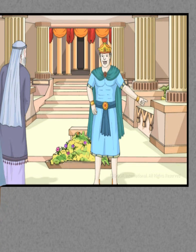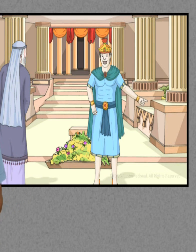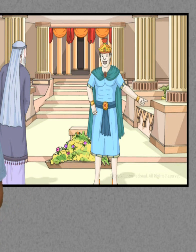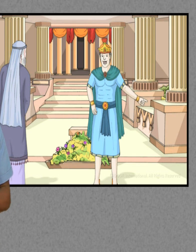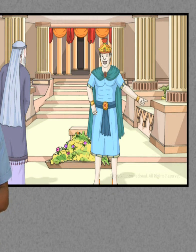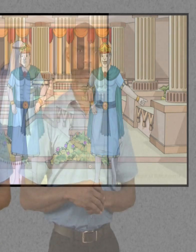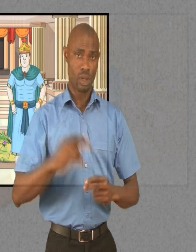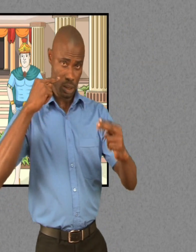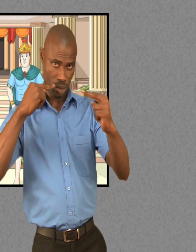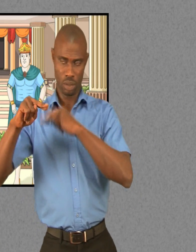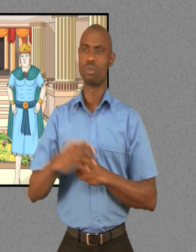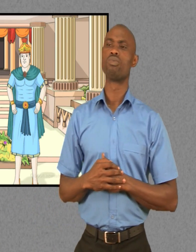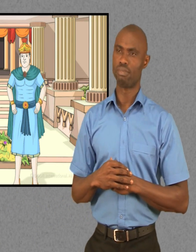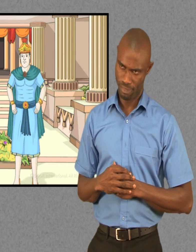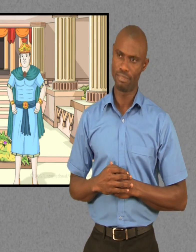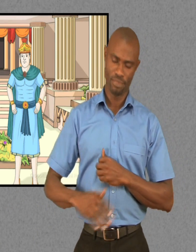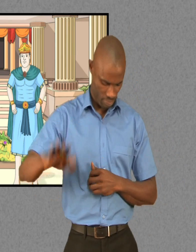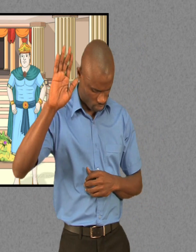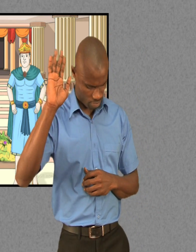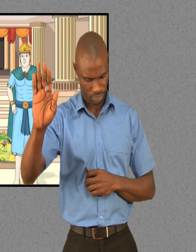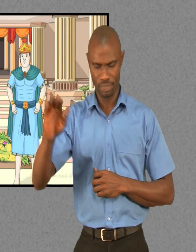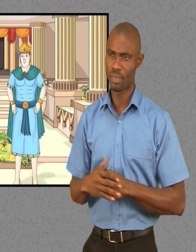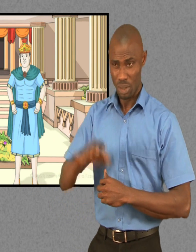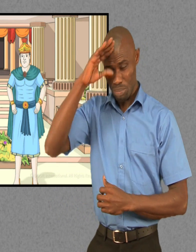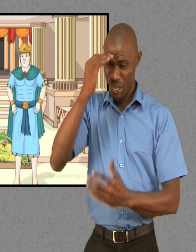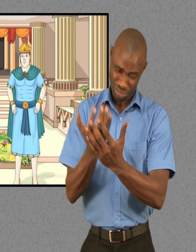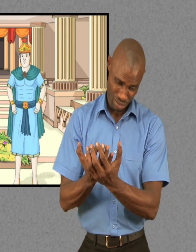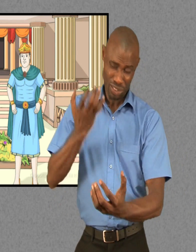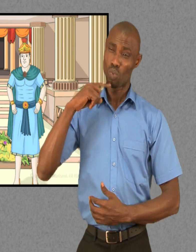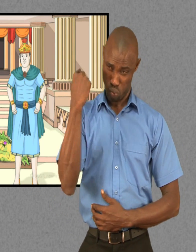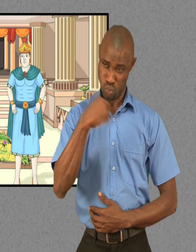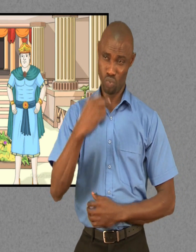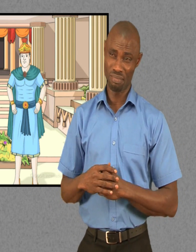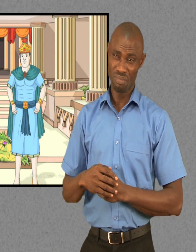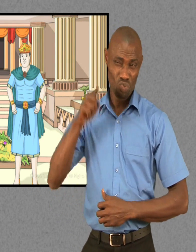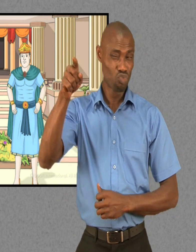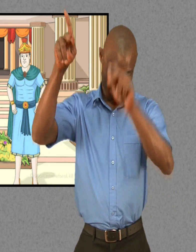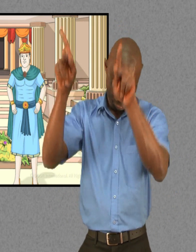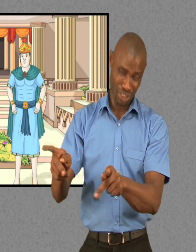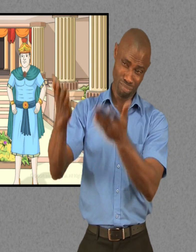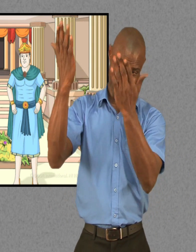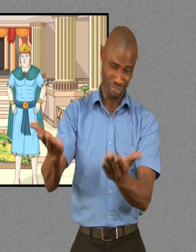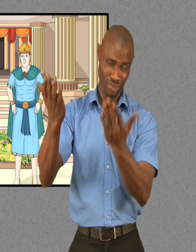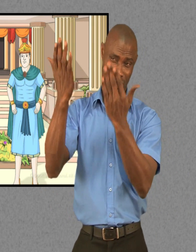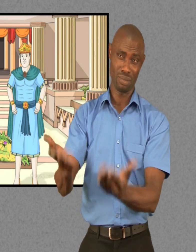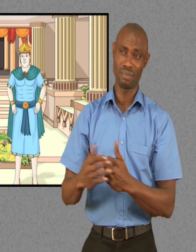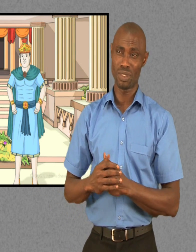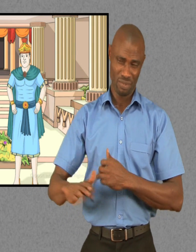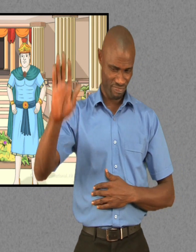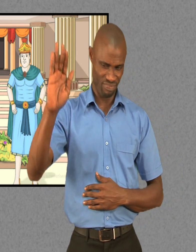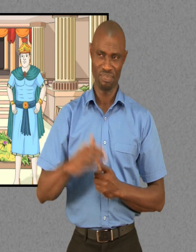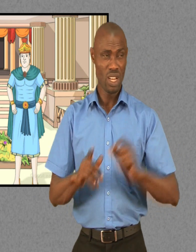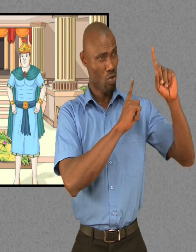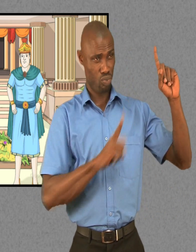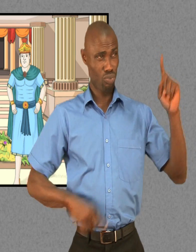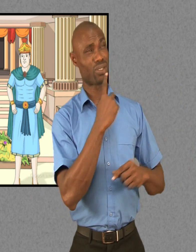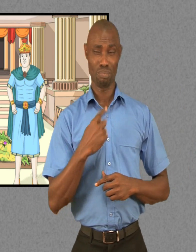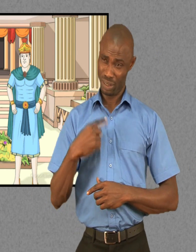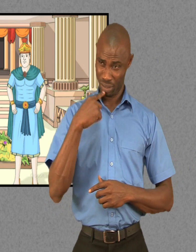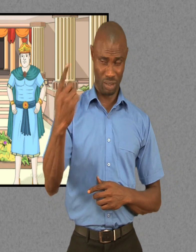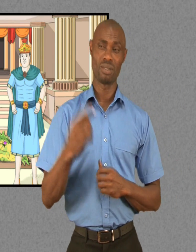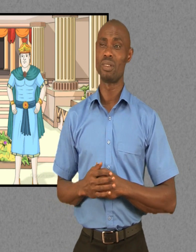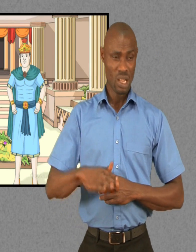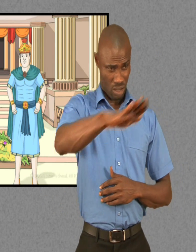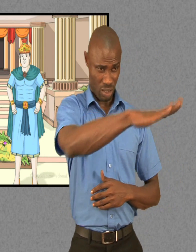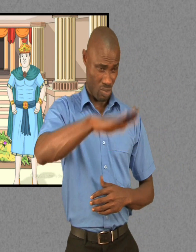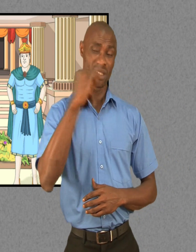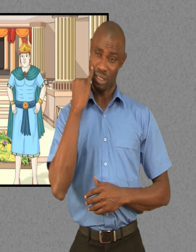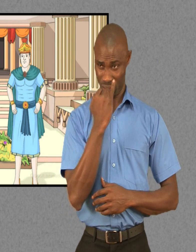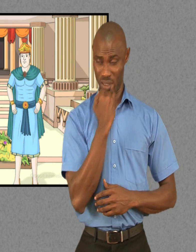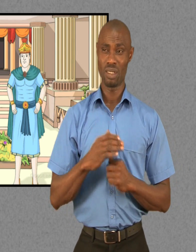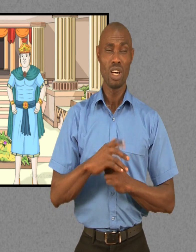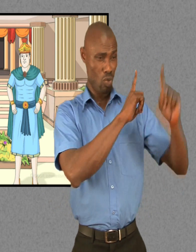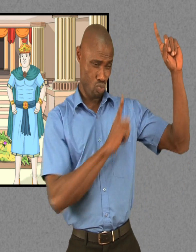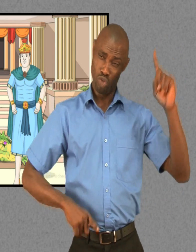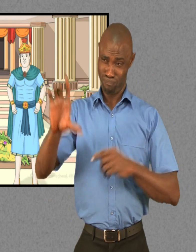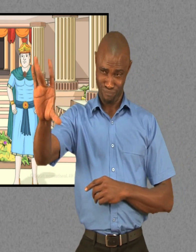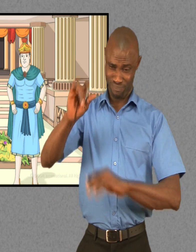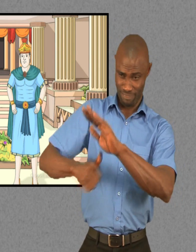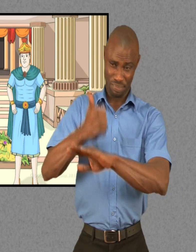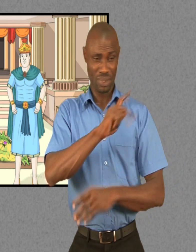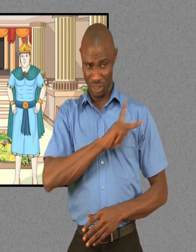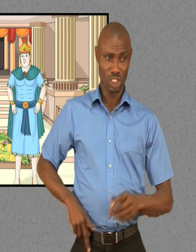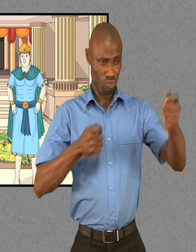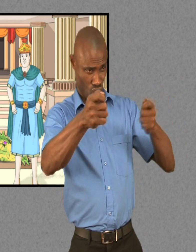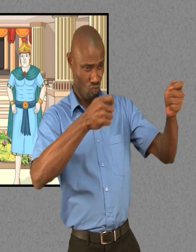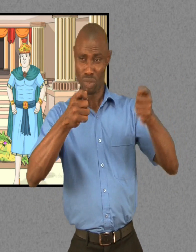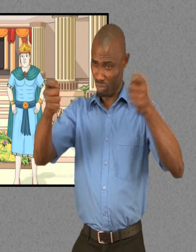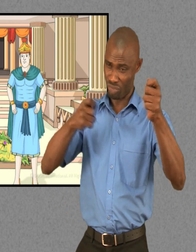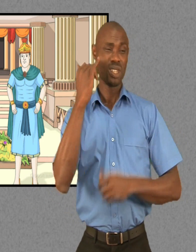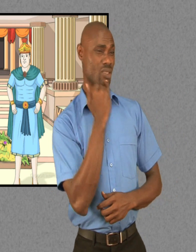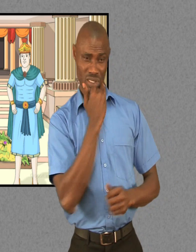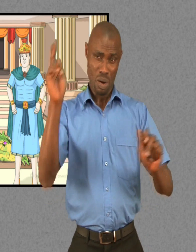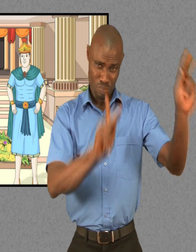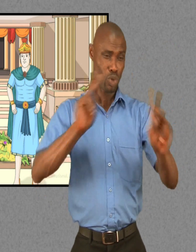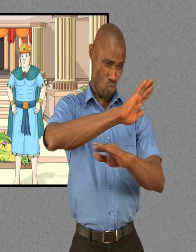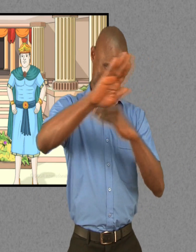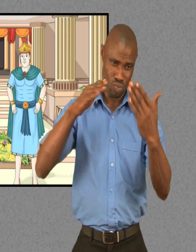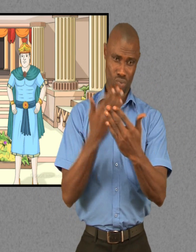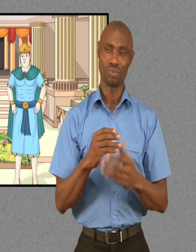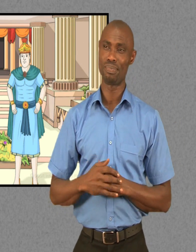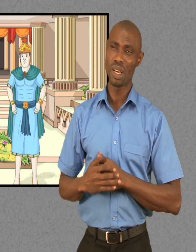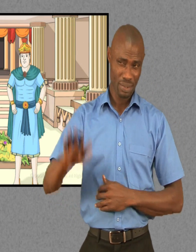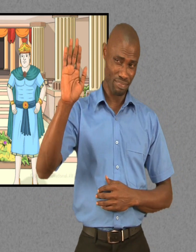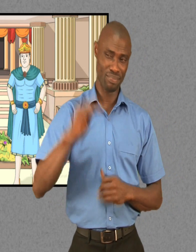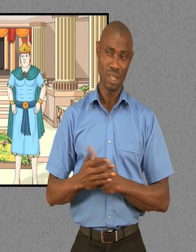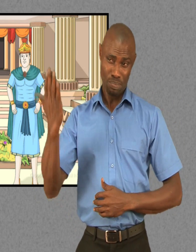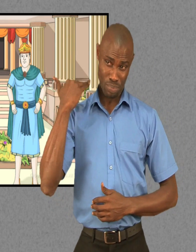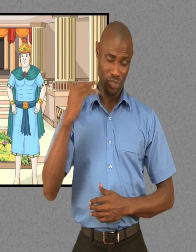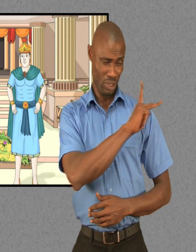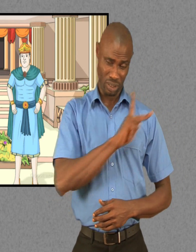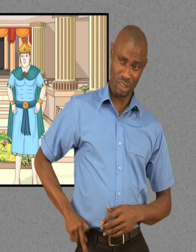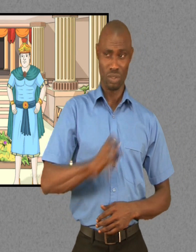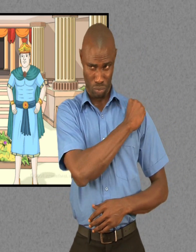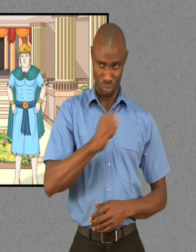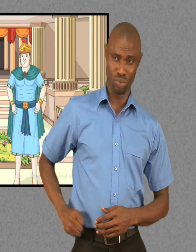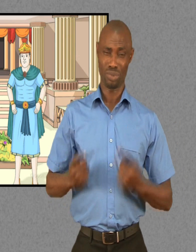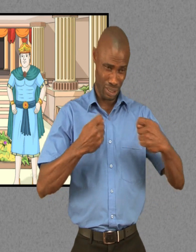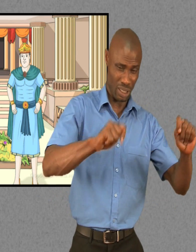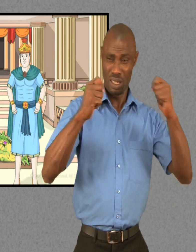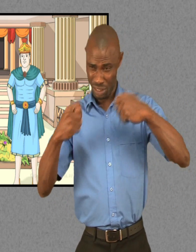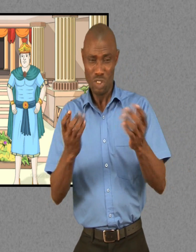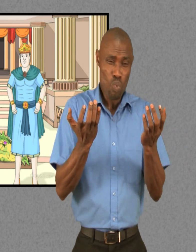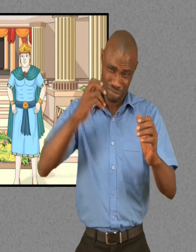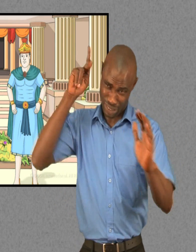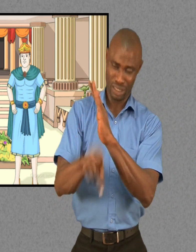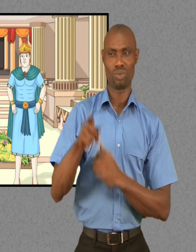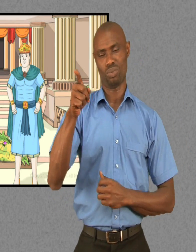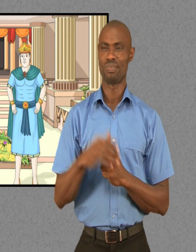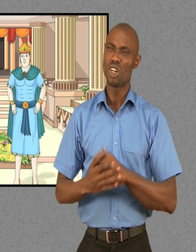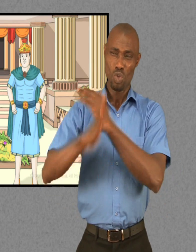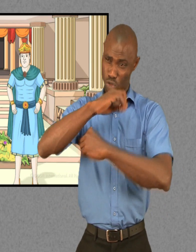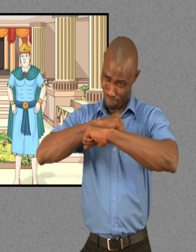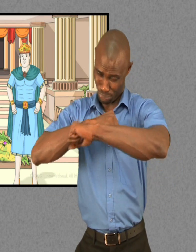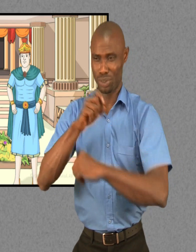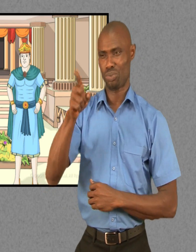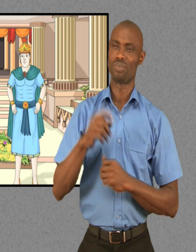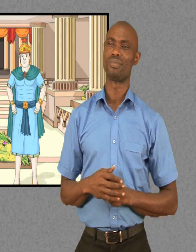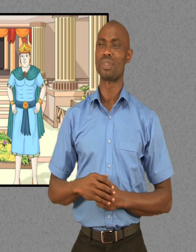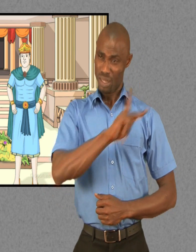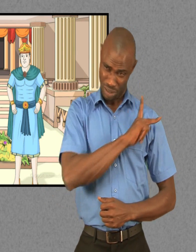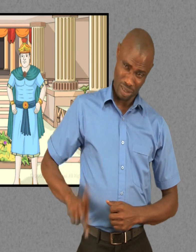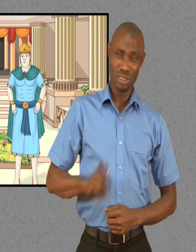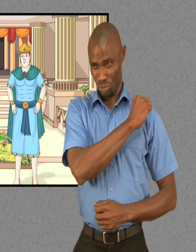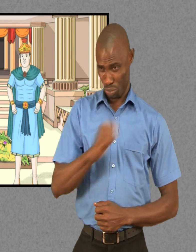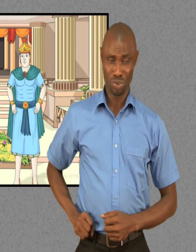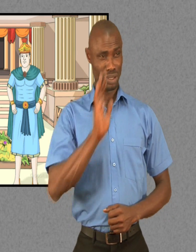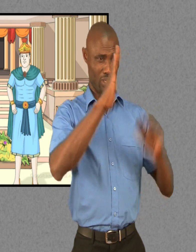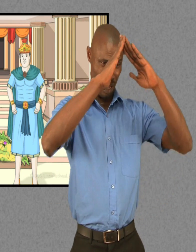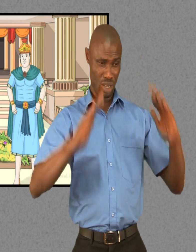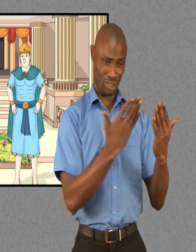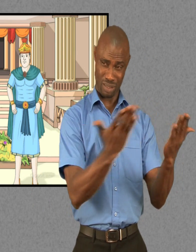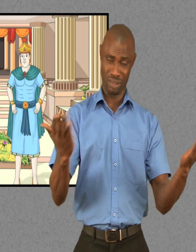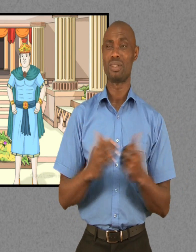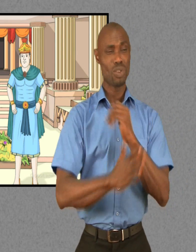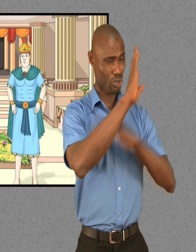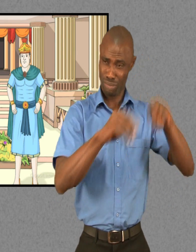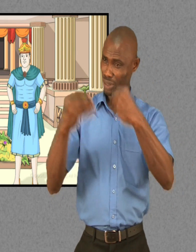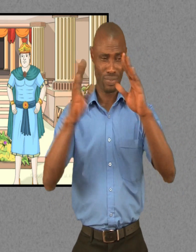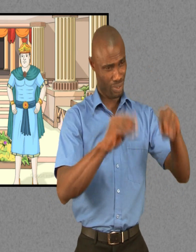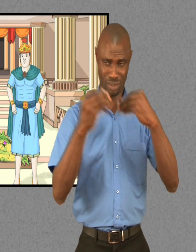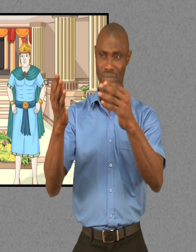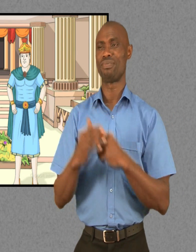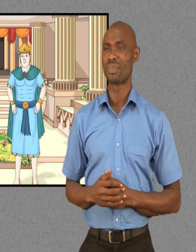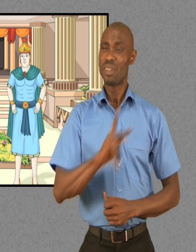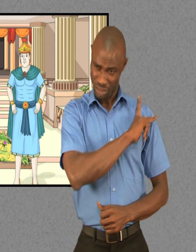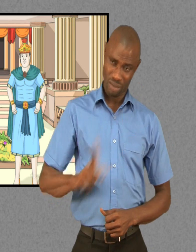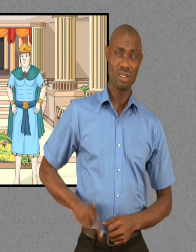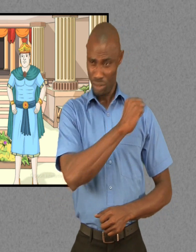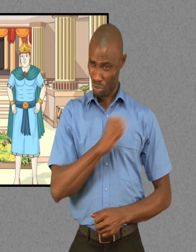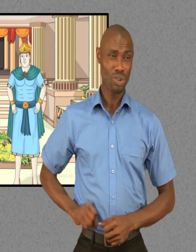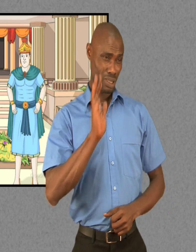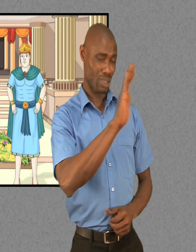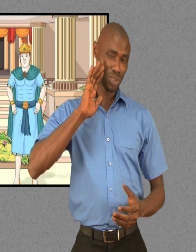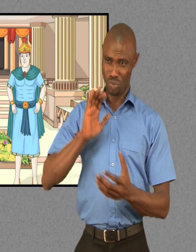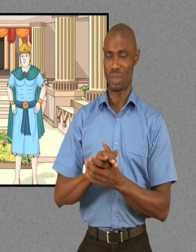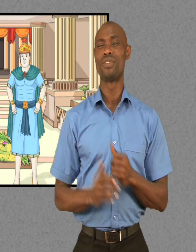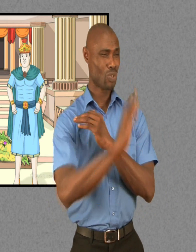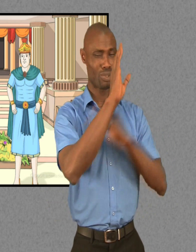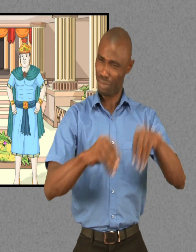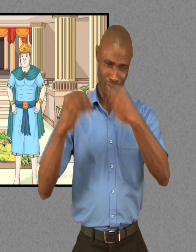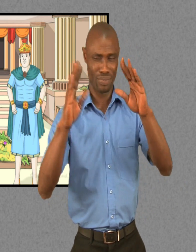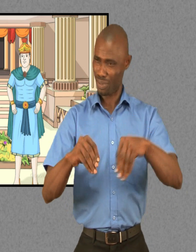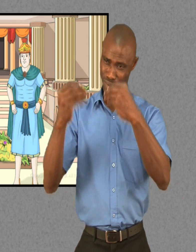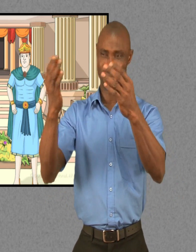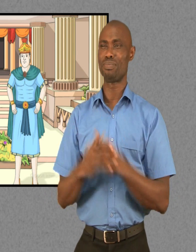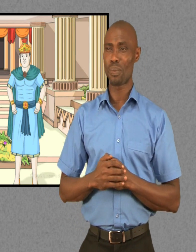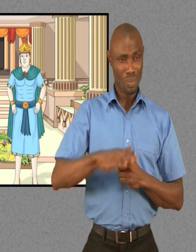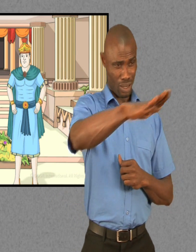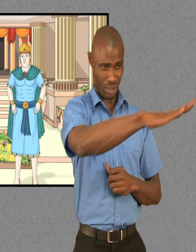Then Nathan said to David, “You are that man! This is what the LORD, the God of Israel, says: ‘I anointed you king over Israel, and I delivered you from the hand of Saul. I gave your master’s house to you and your master’s wives into your arms. I gave you the house of Israel and Judah, and if that was not enough, I would have given you even more.